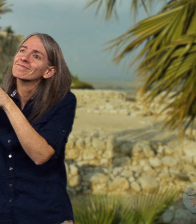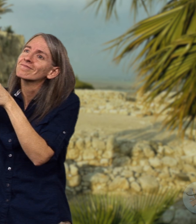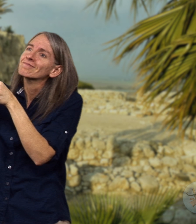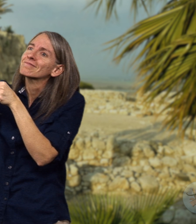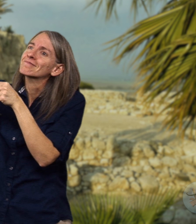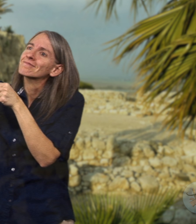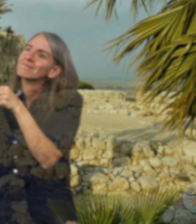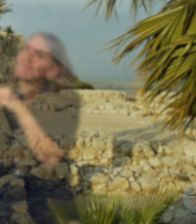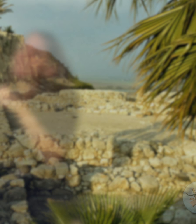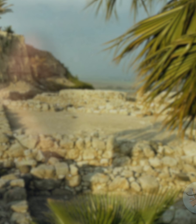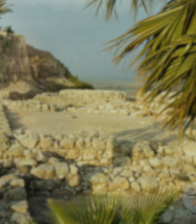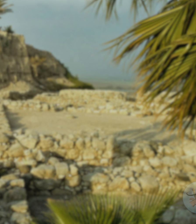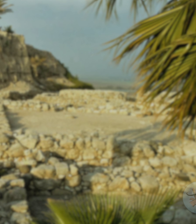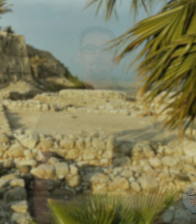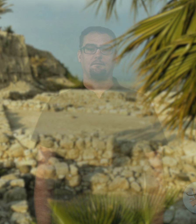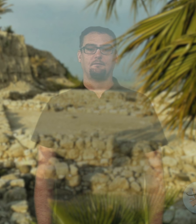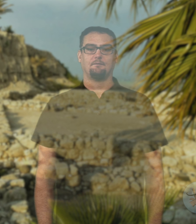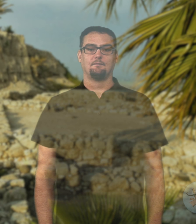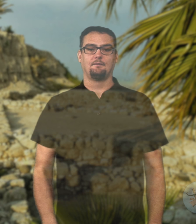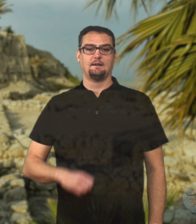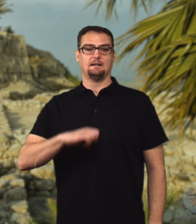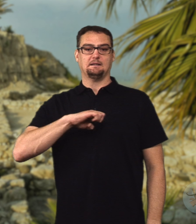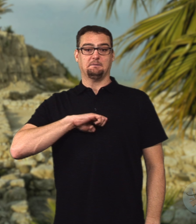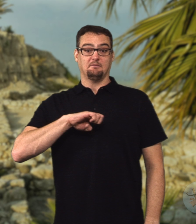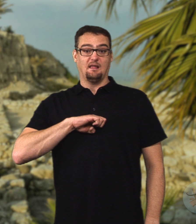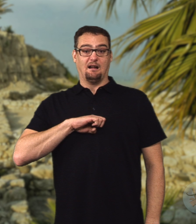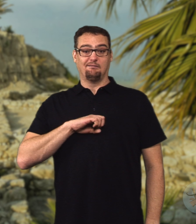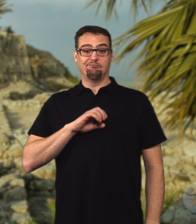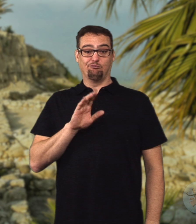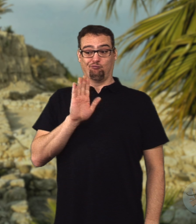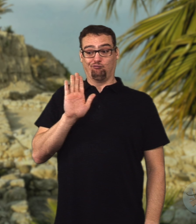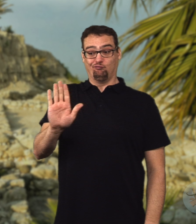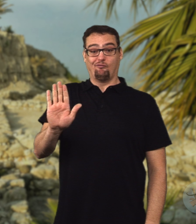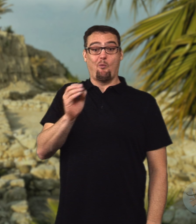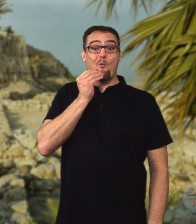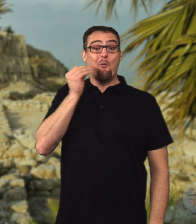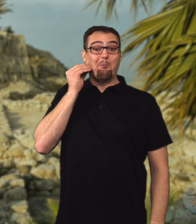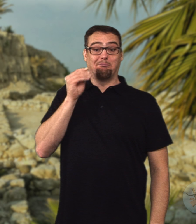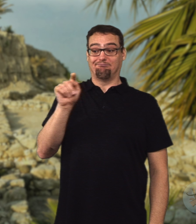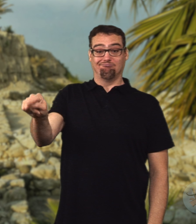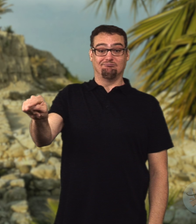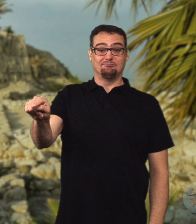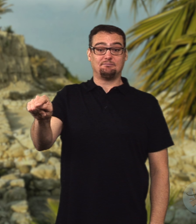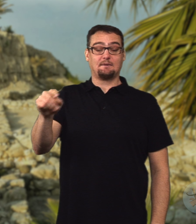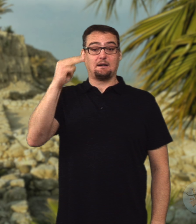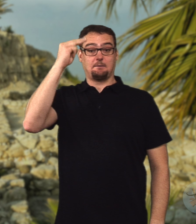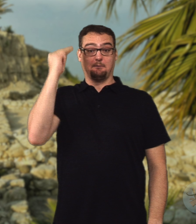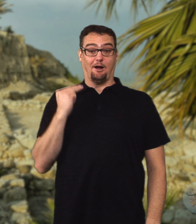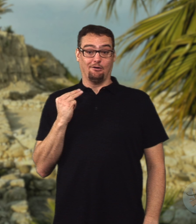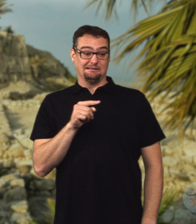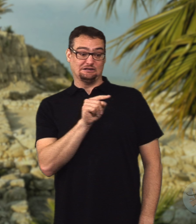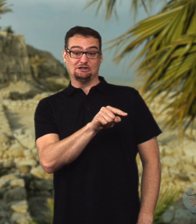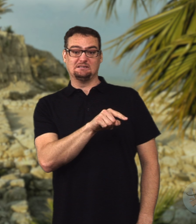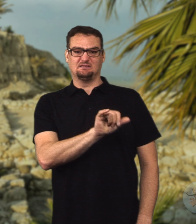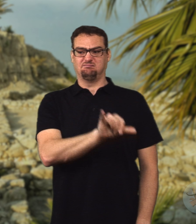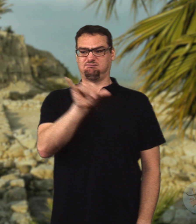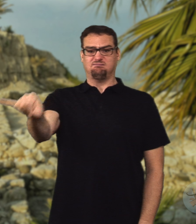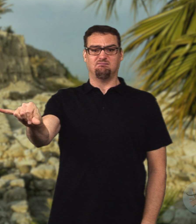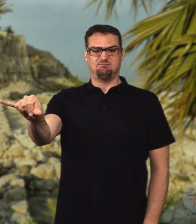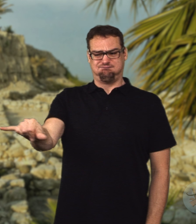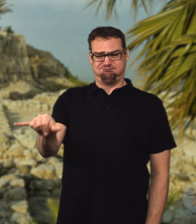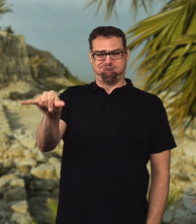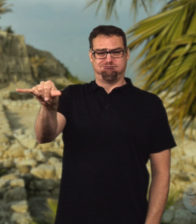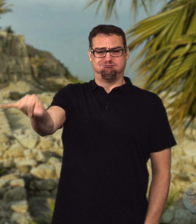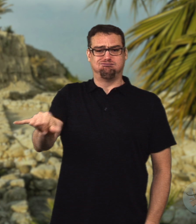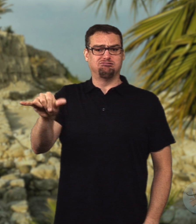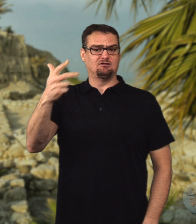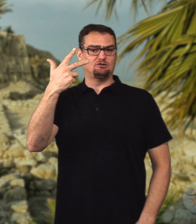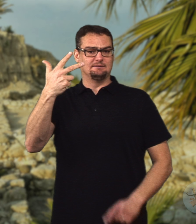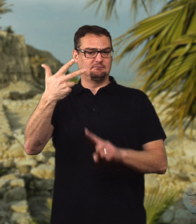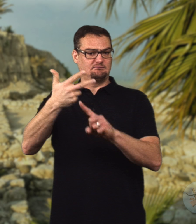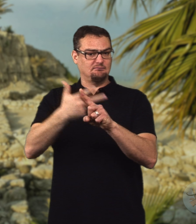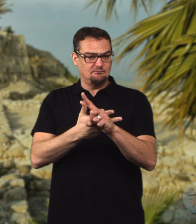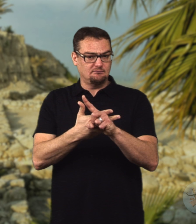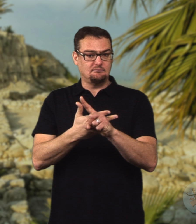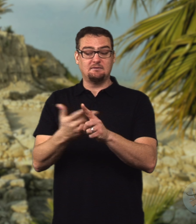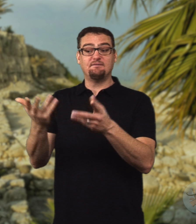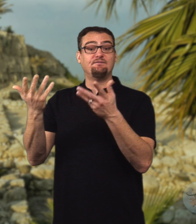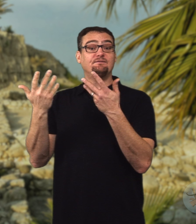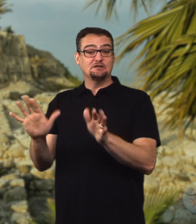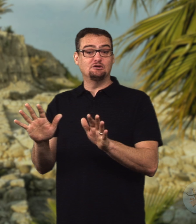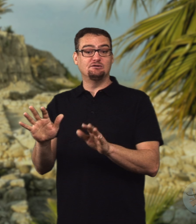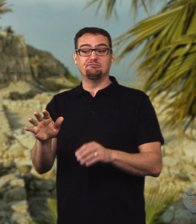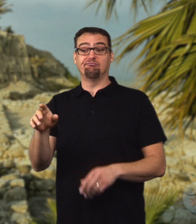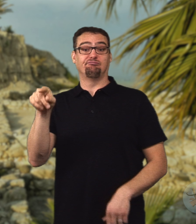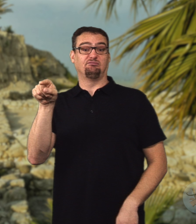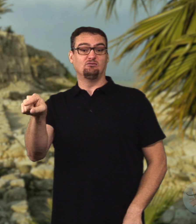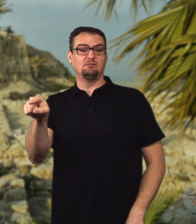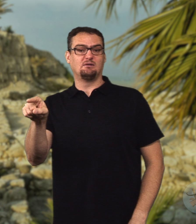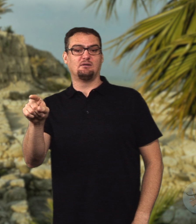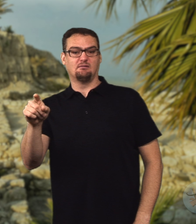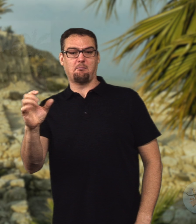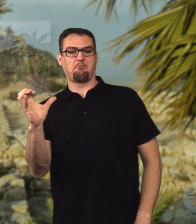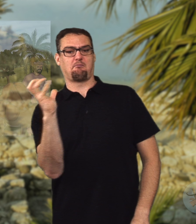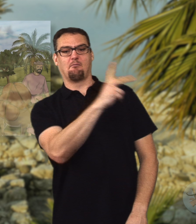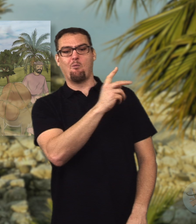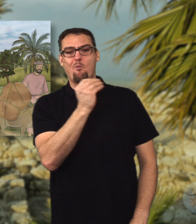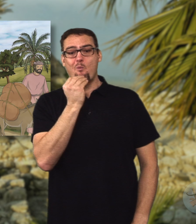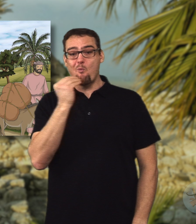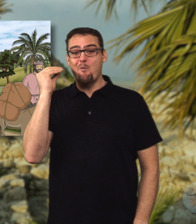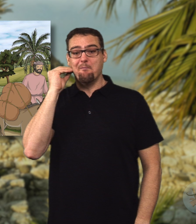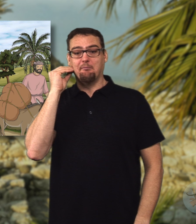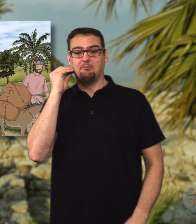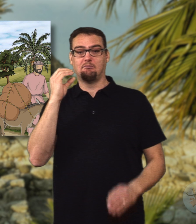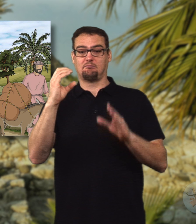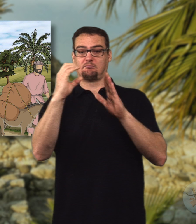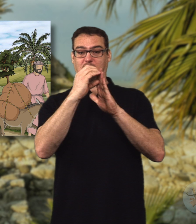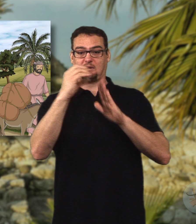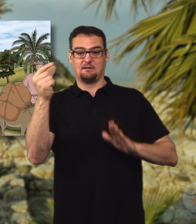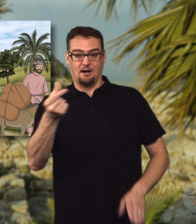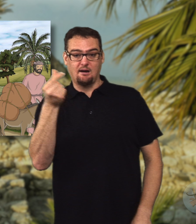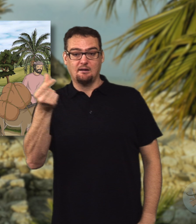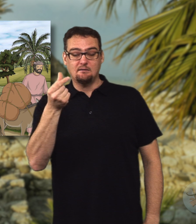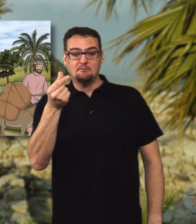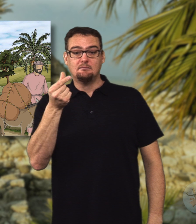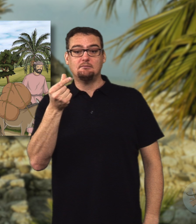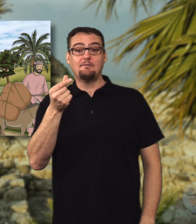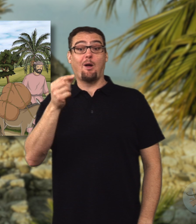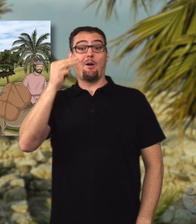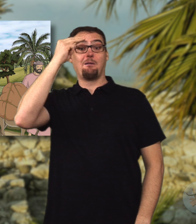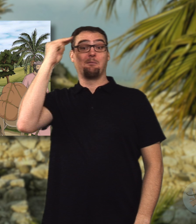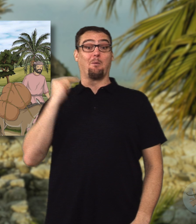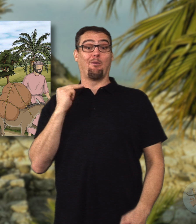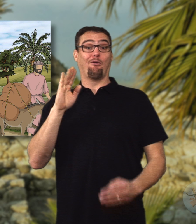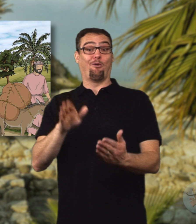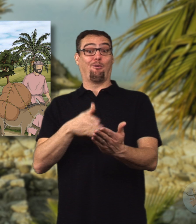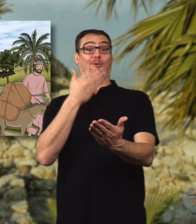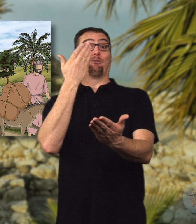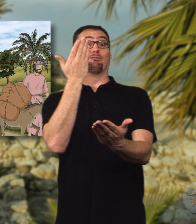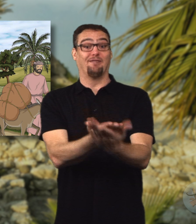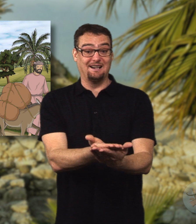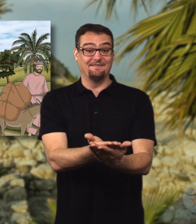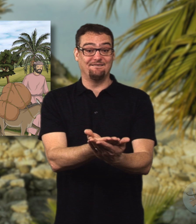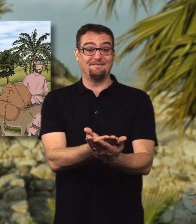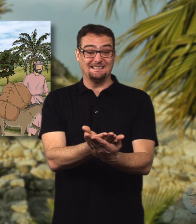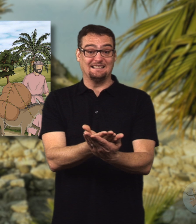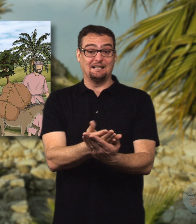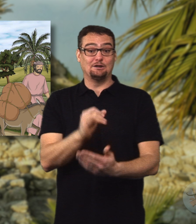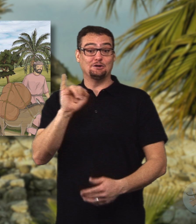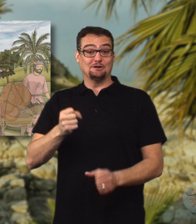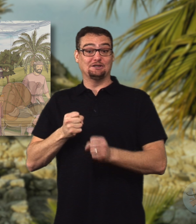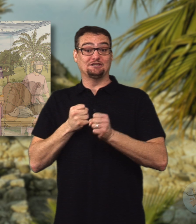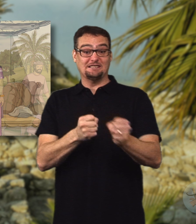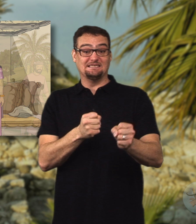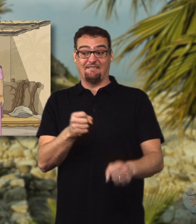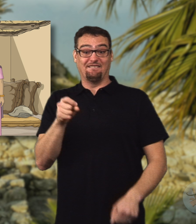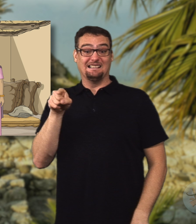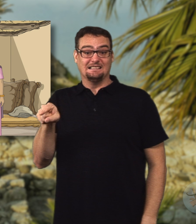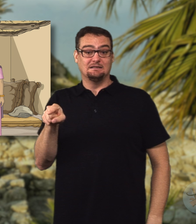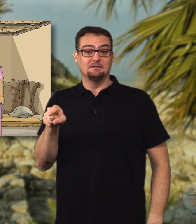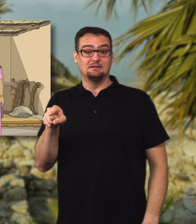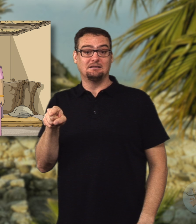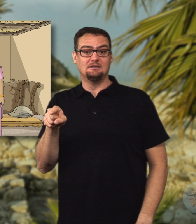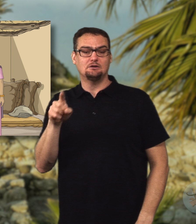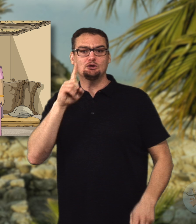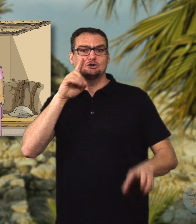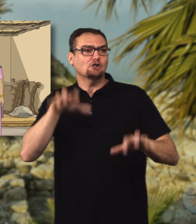Mary stayed with Elizabeth for about three months and then returned home.